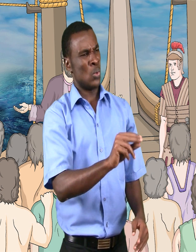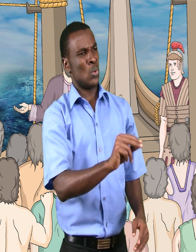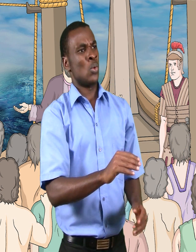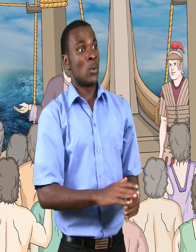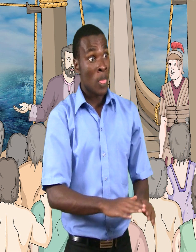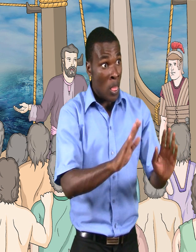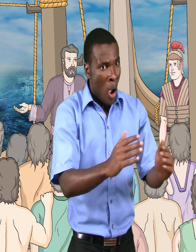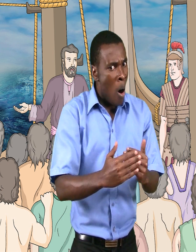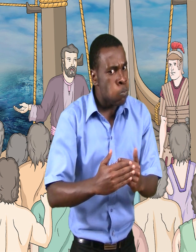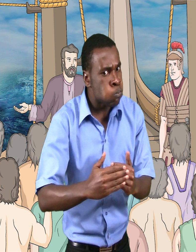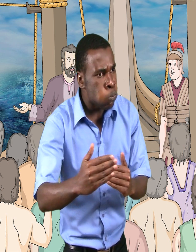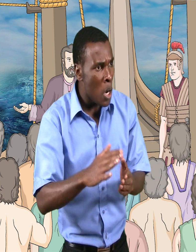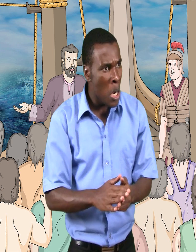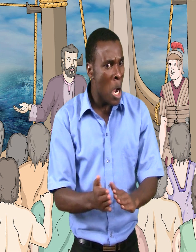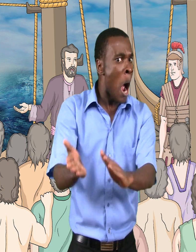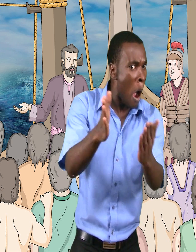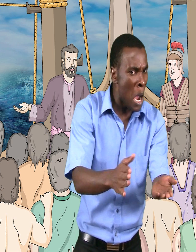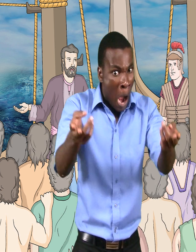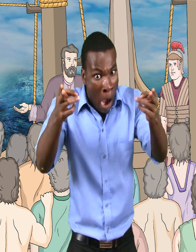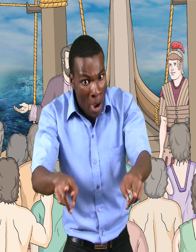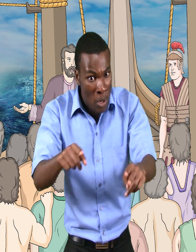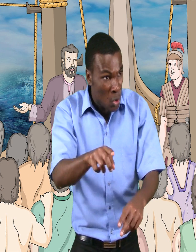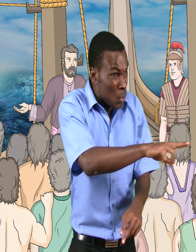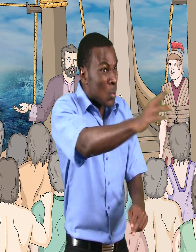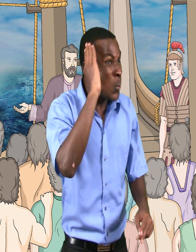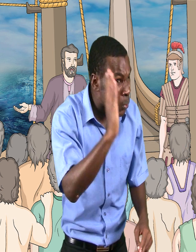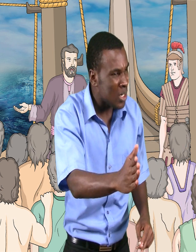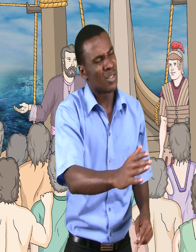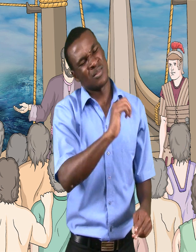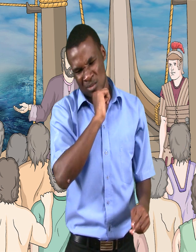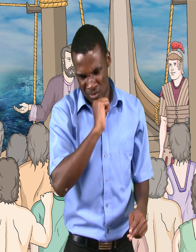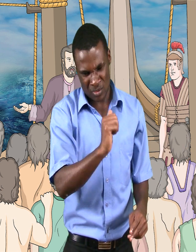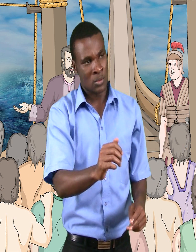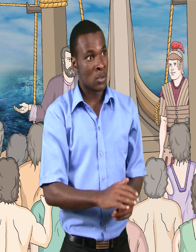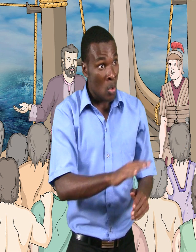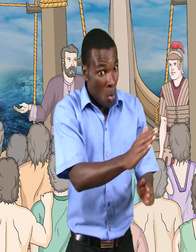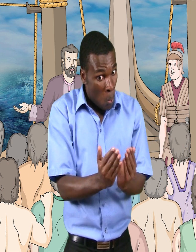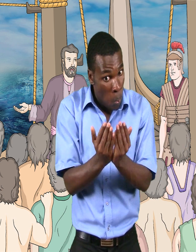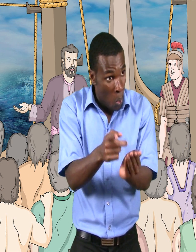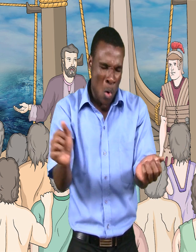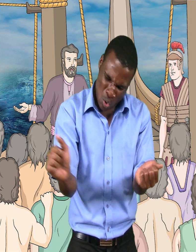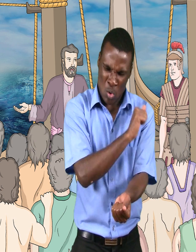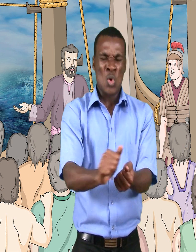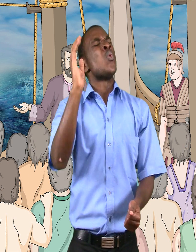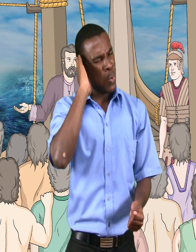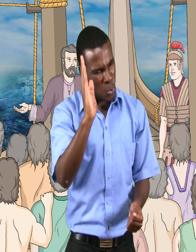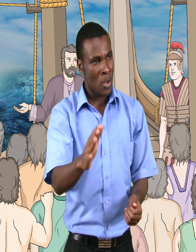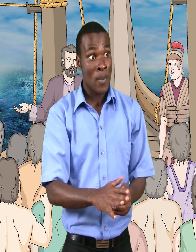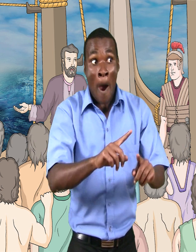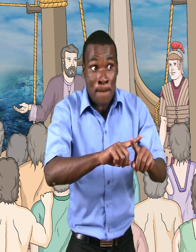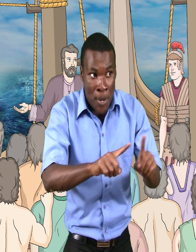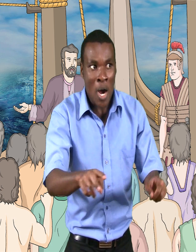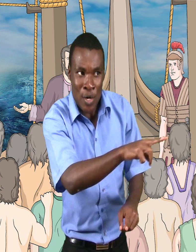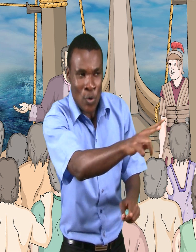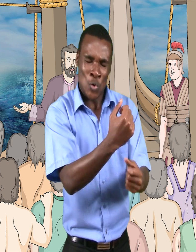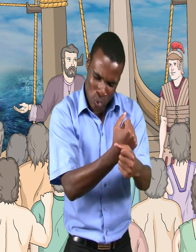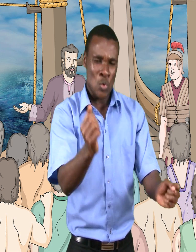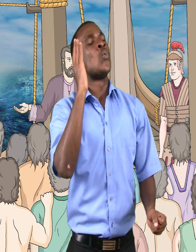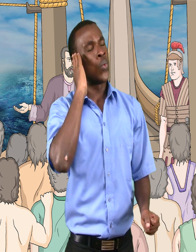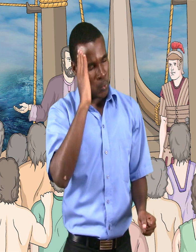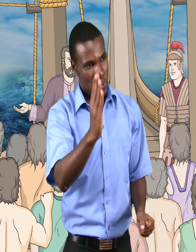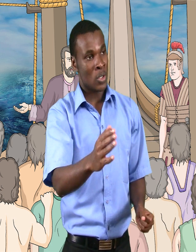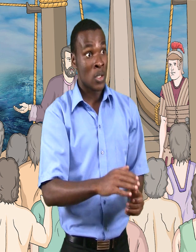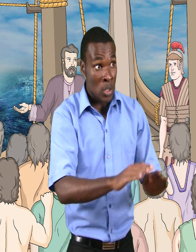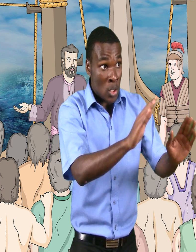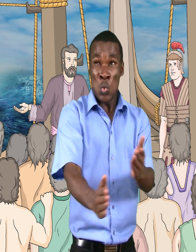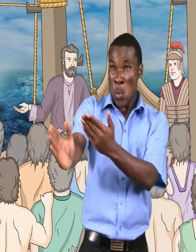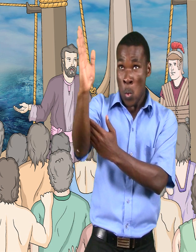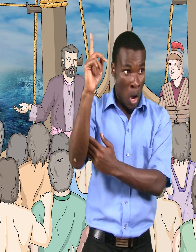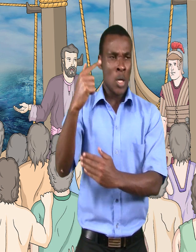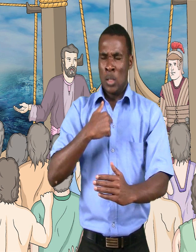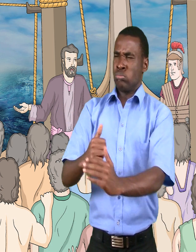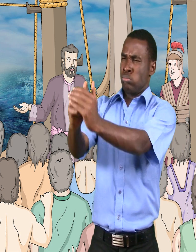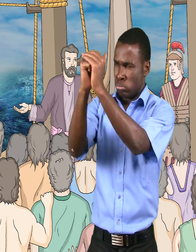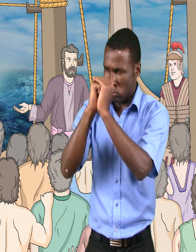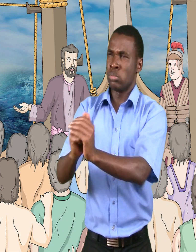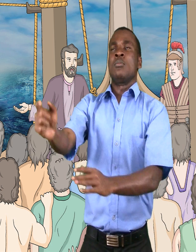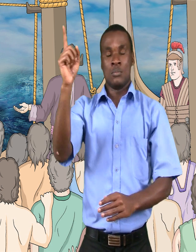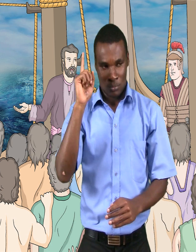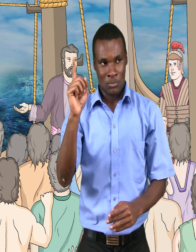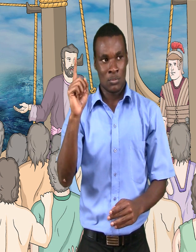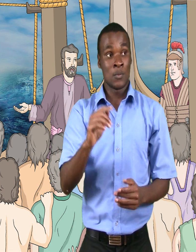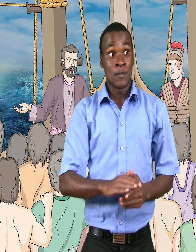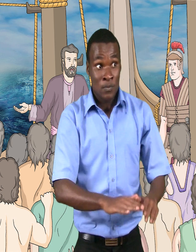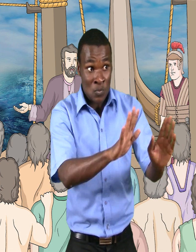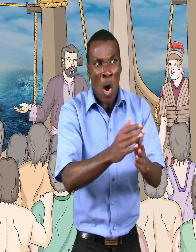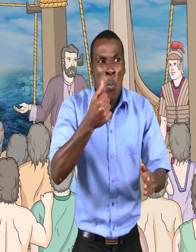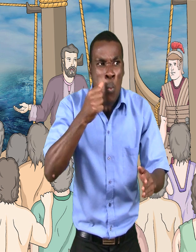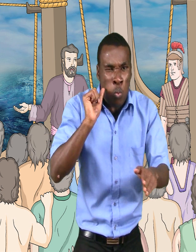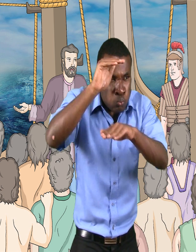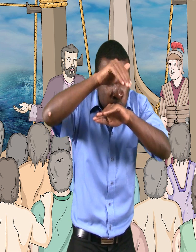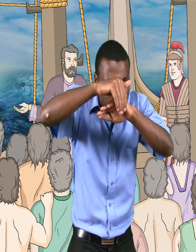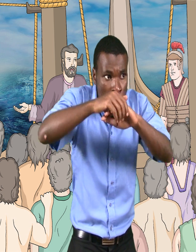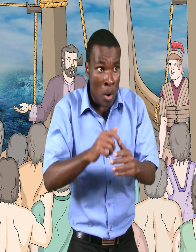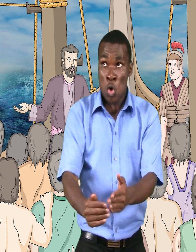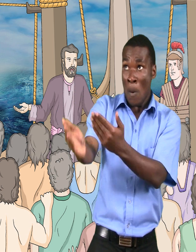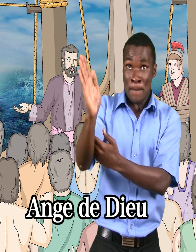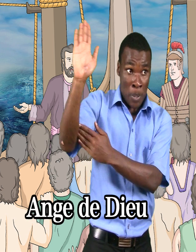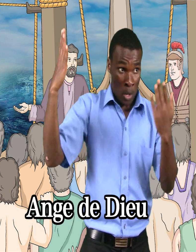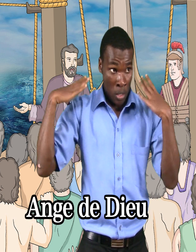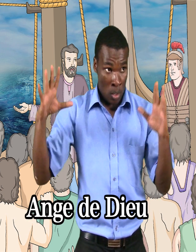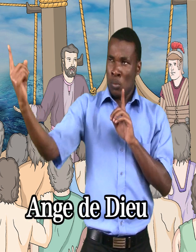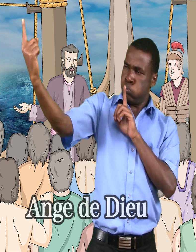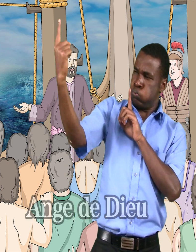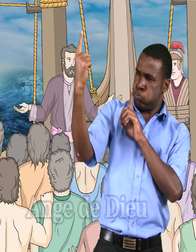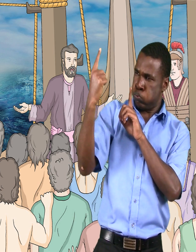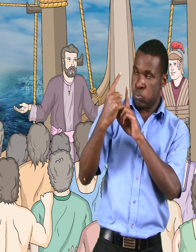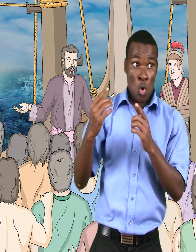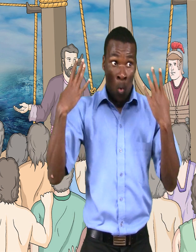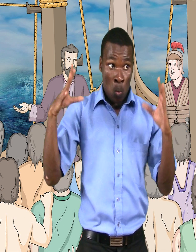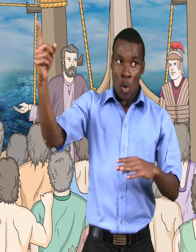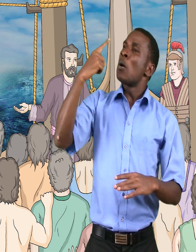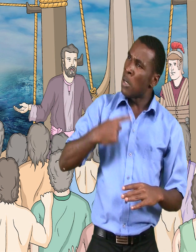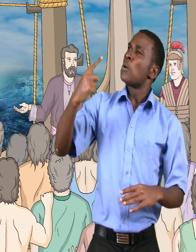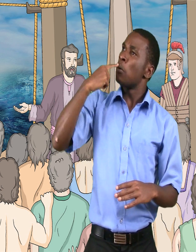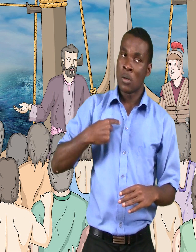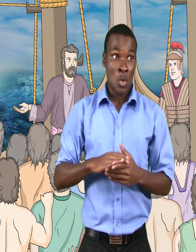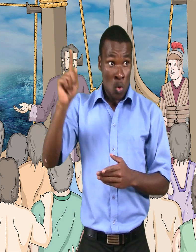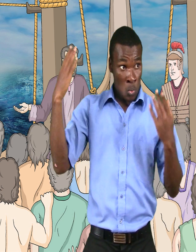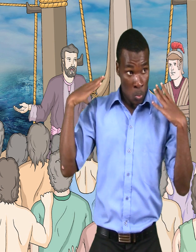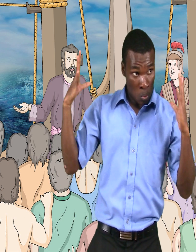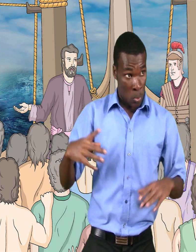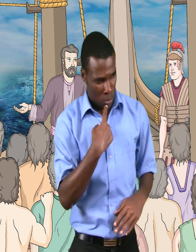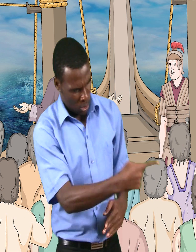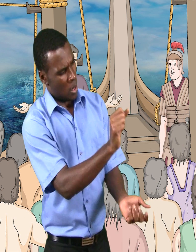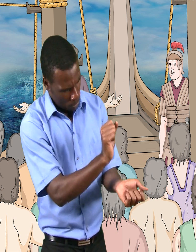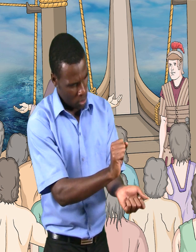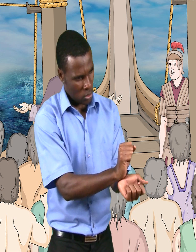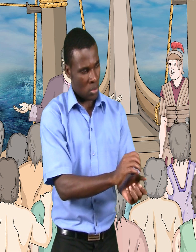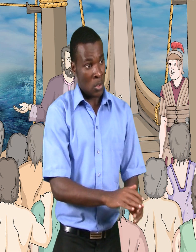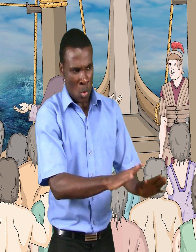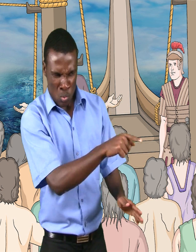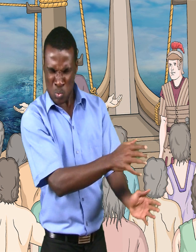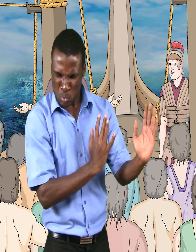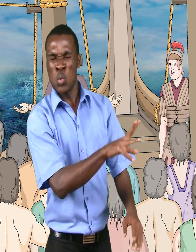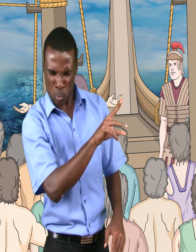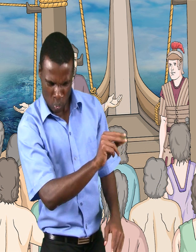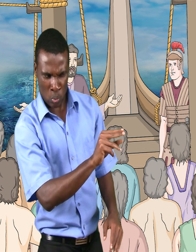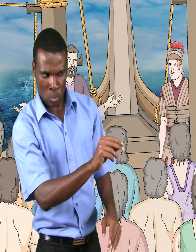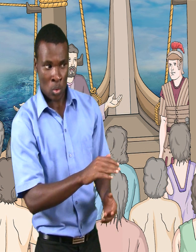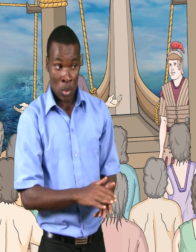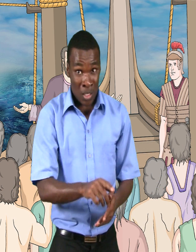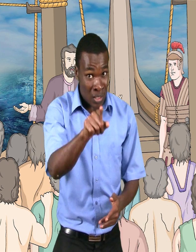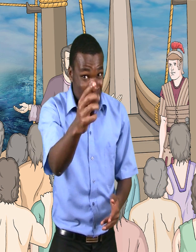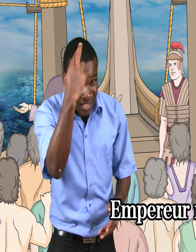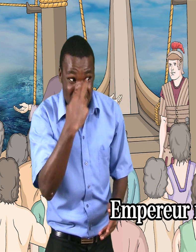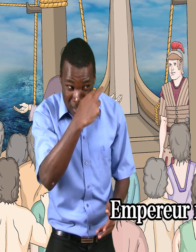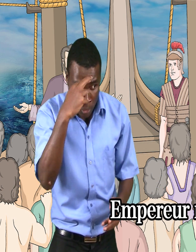For just last night an angel of God, whose I am and whom I serve, stood beside me and said, ‘Do not be afraid, Paul;